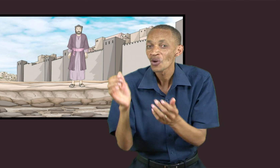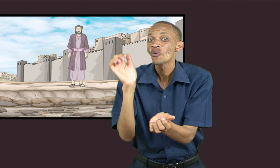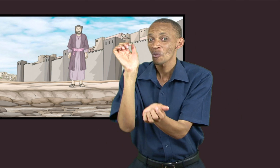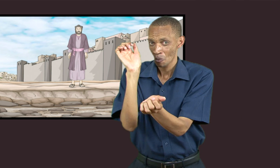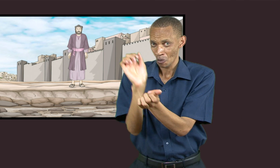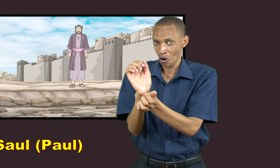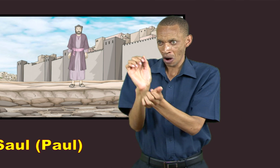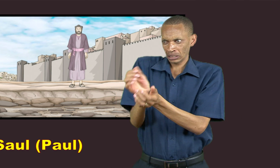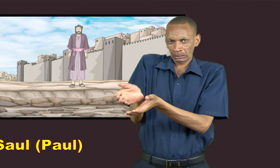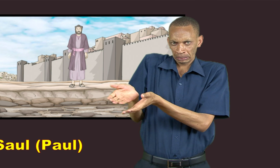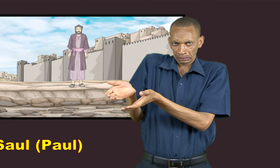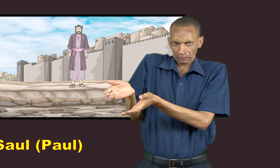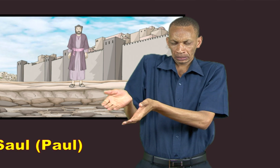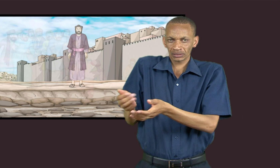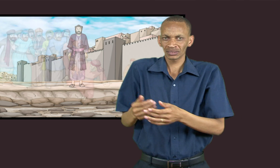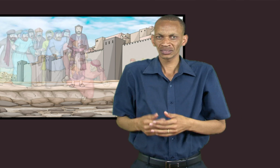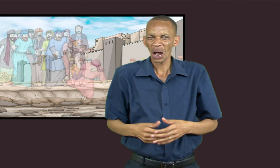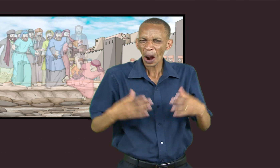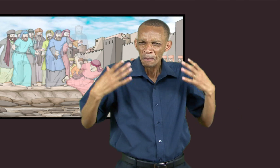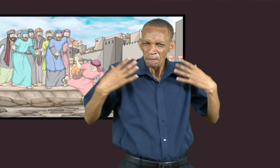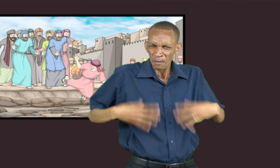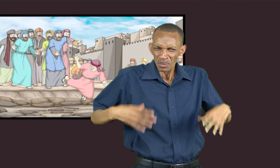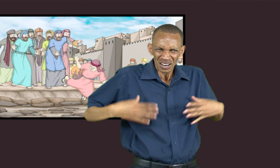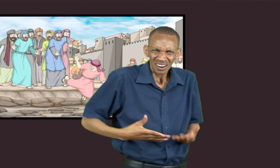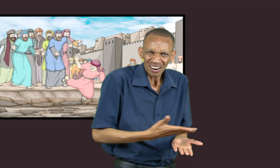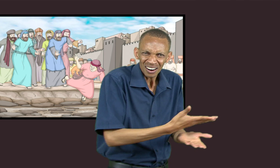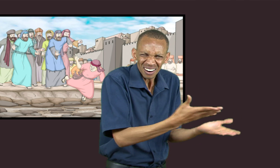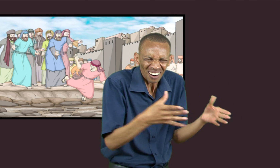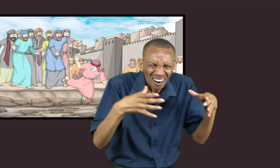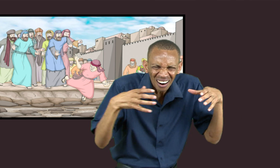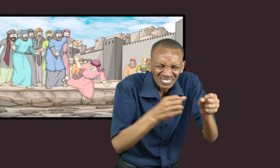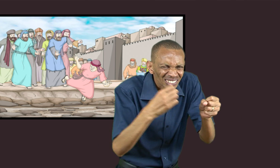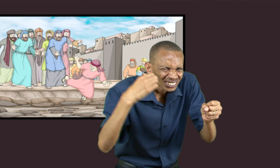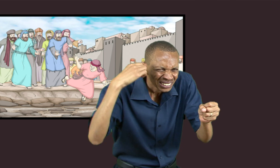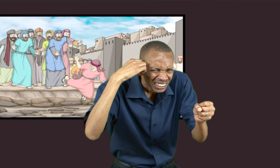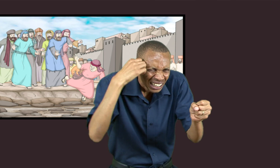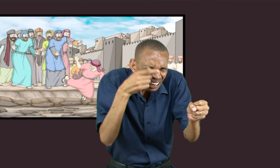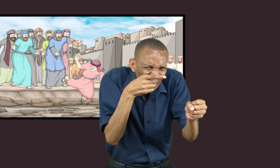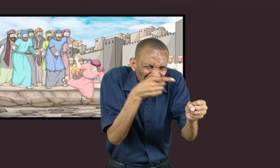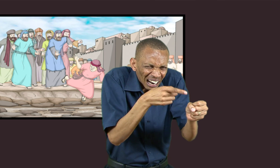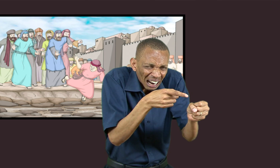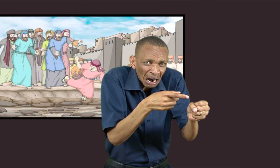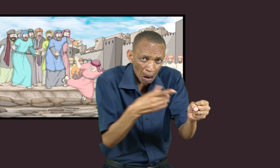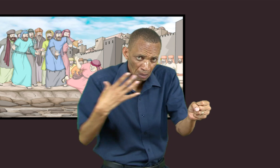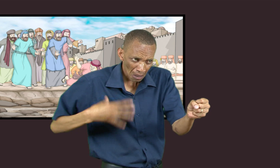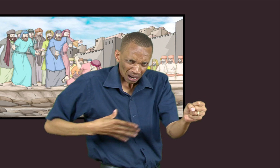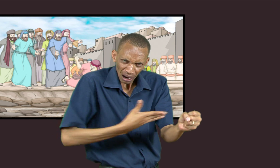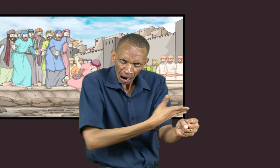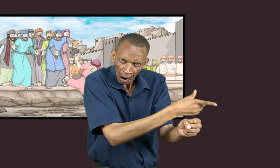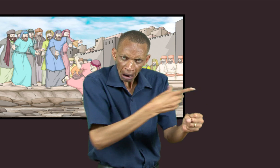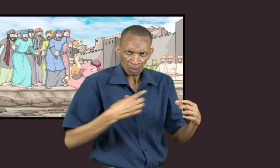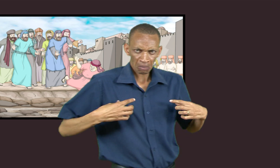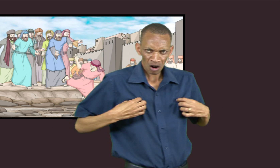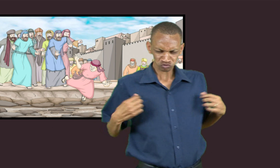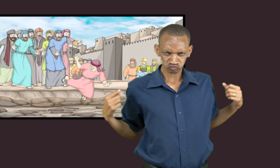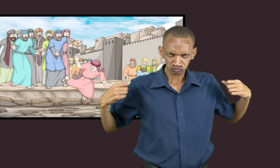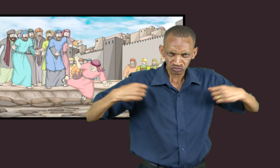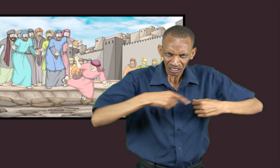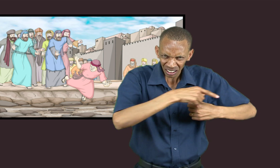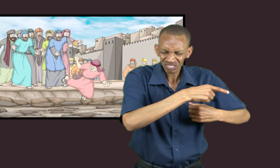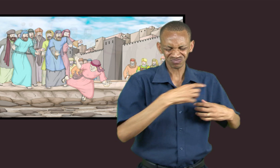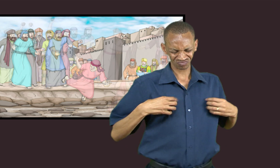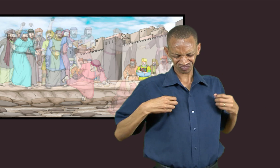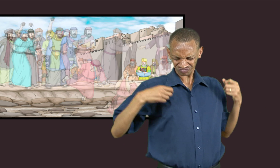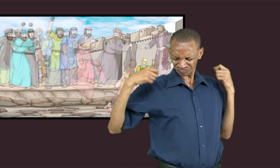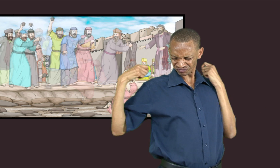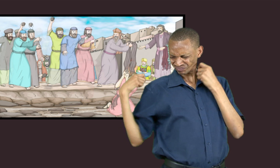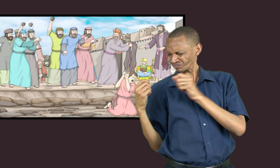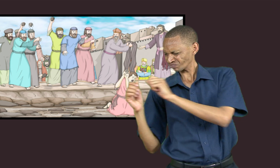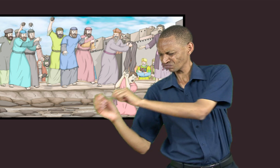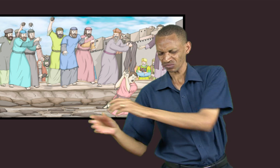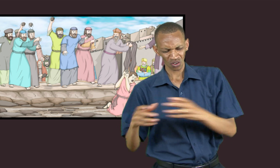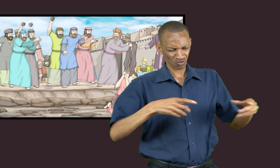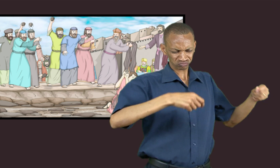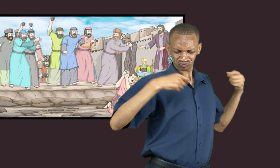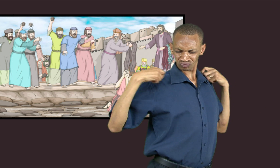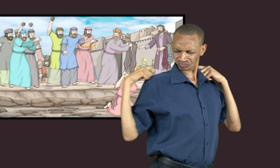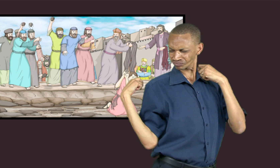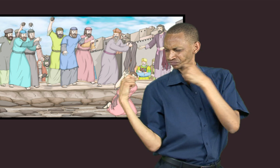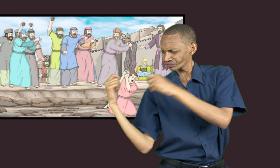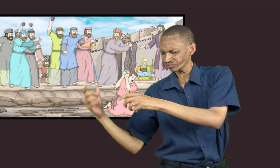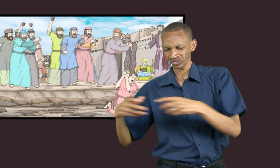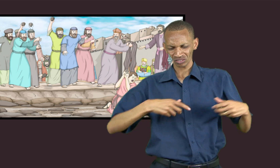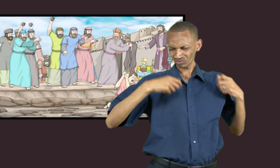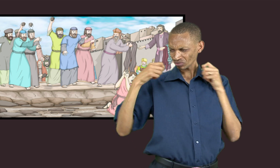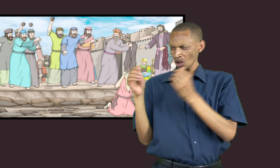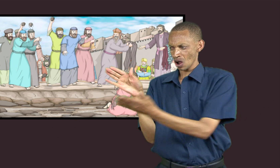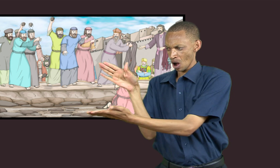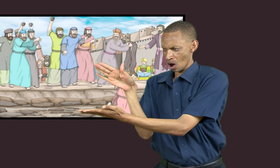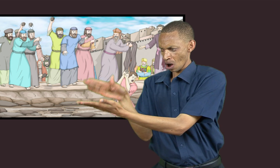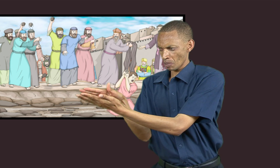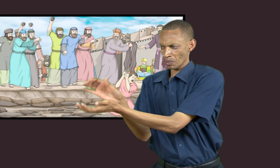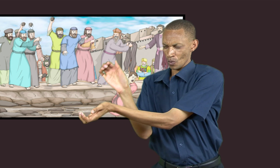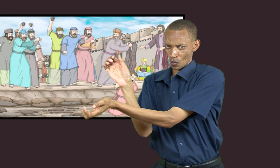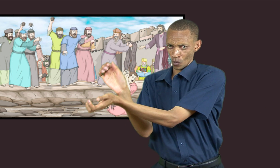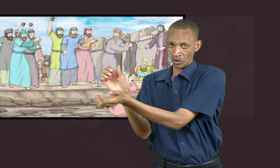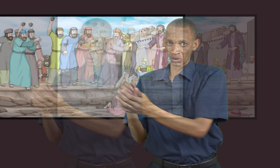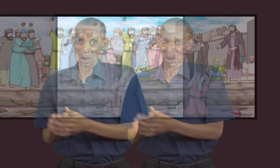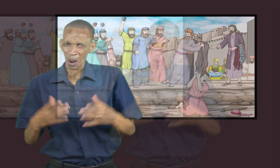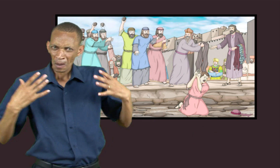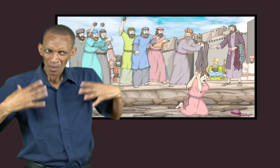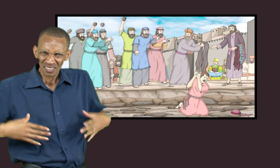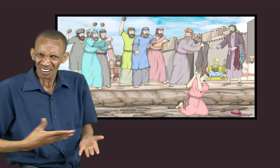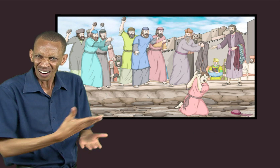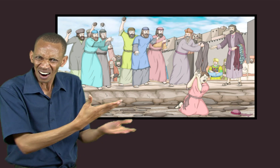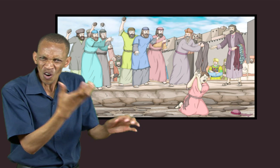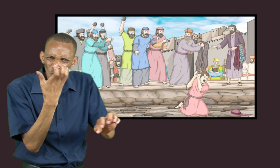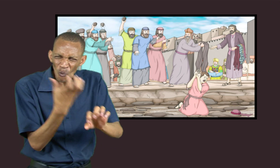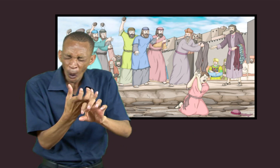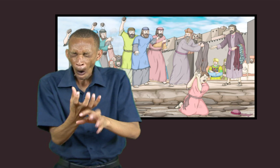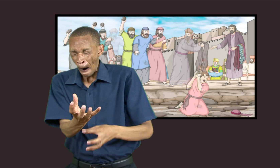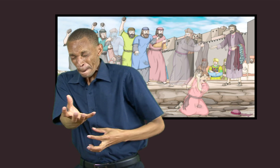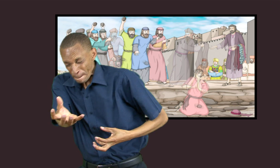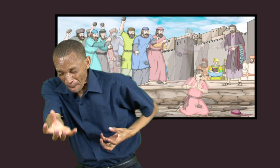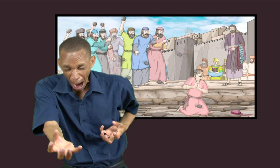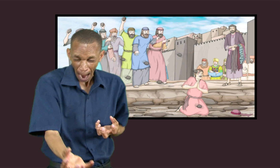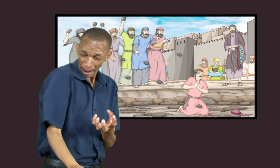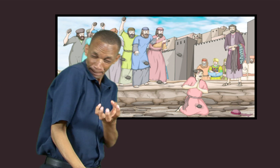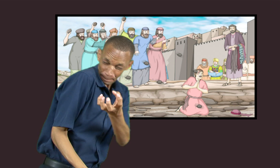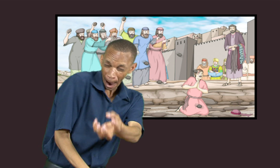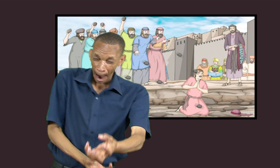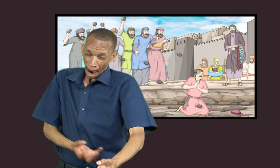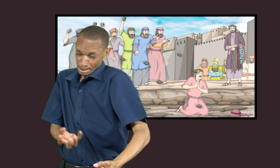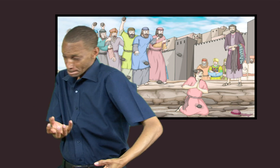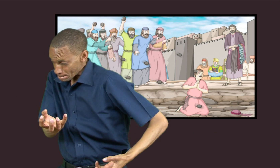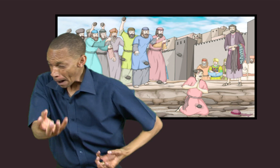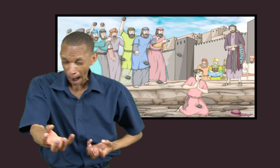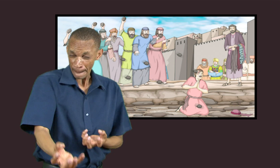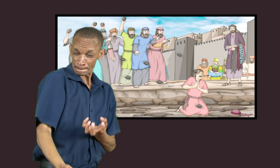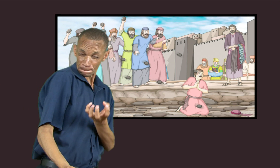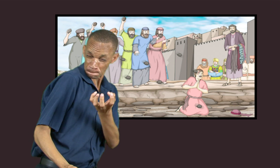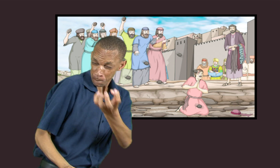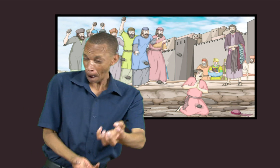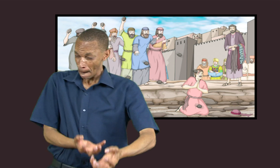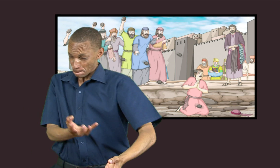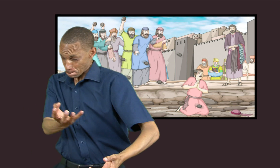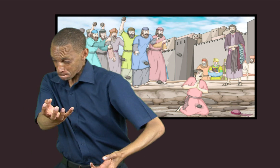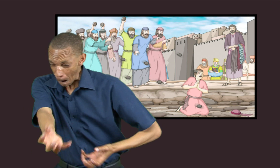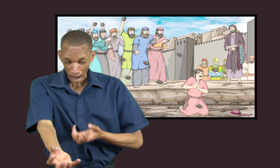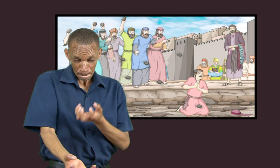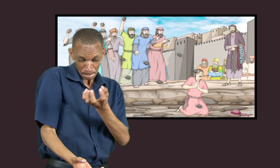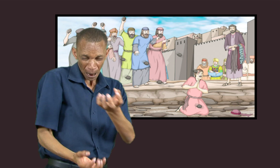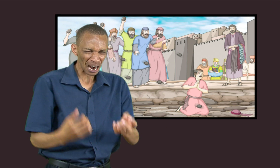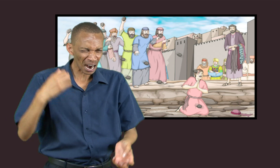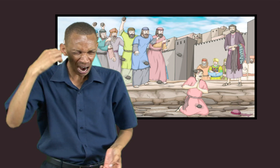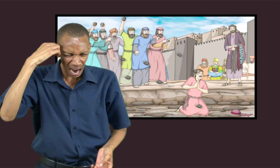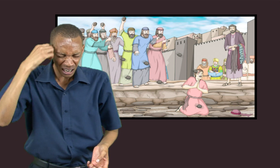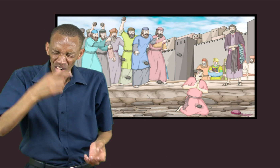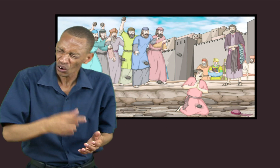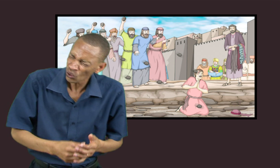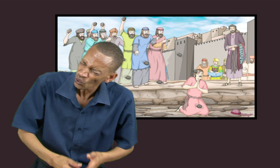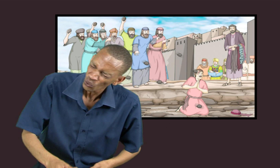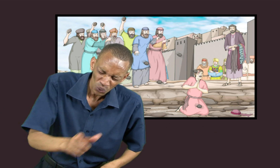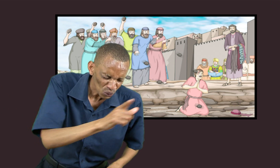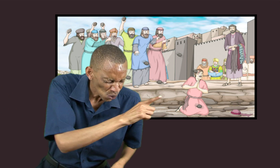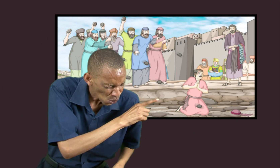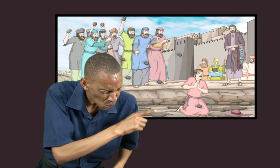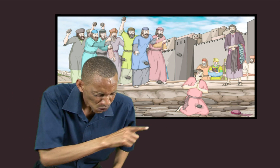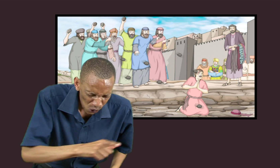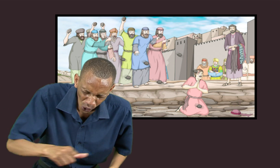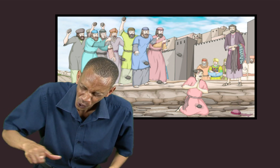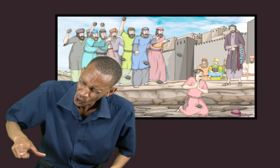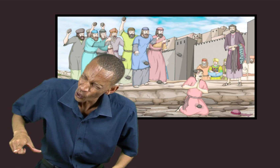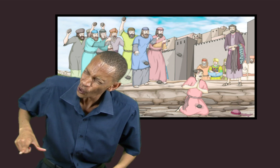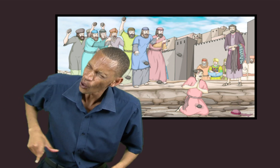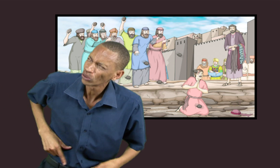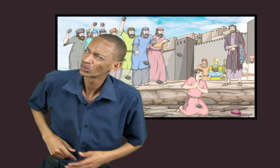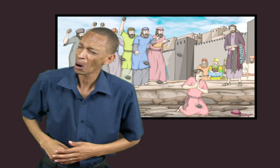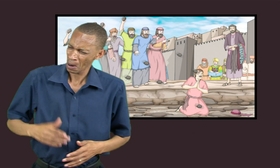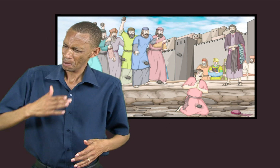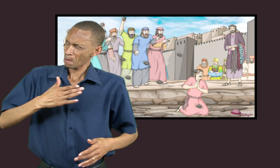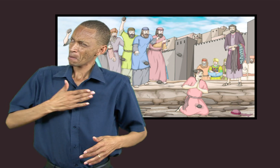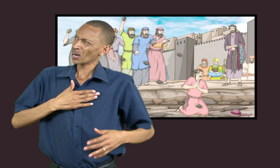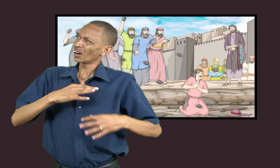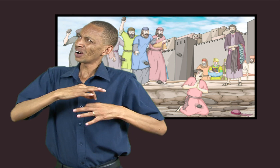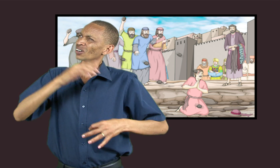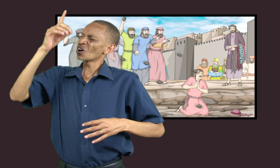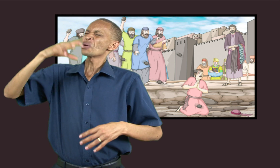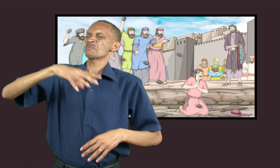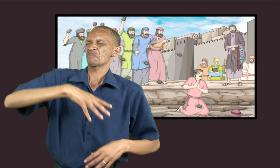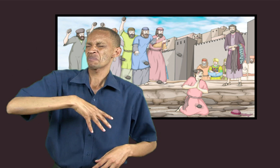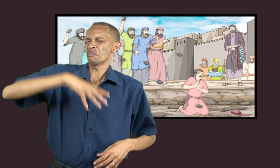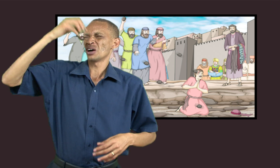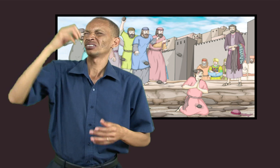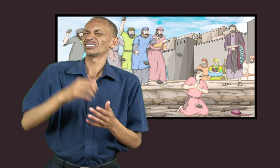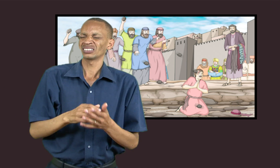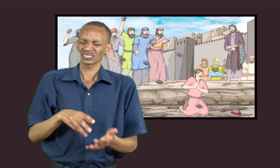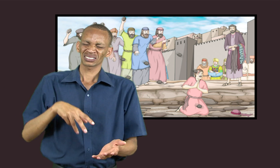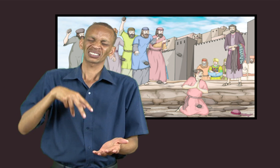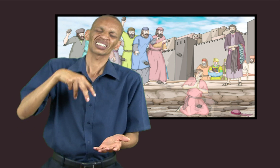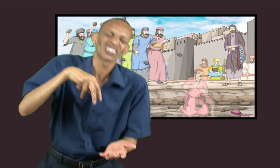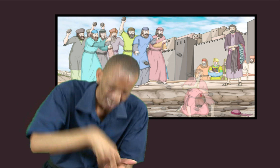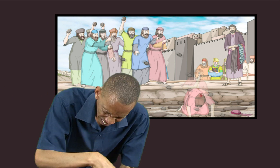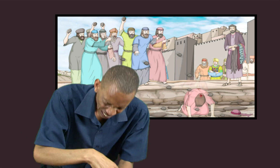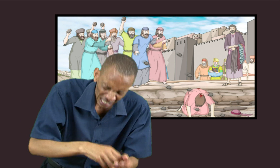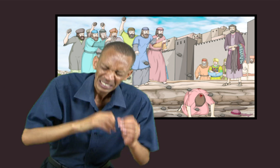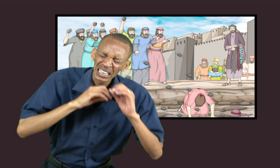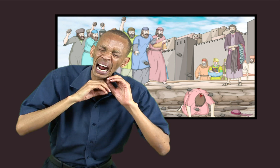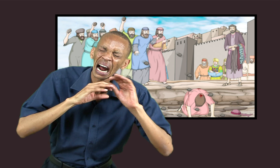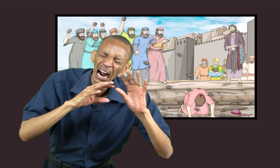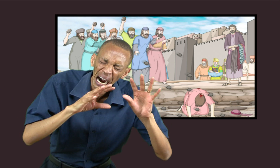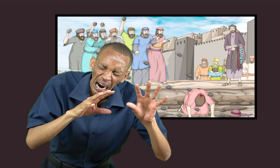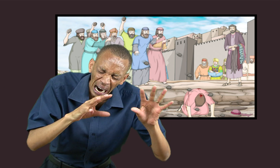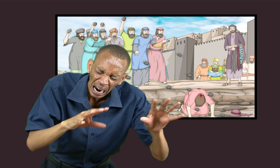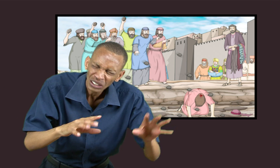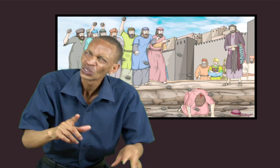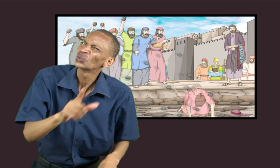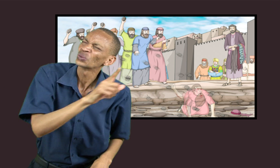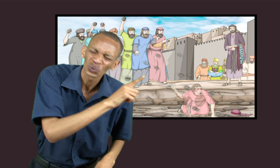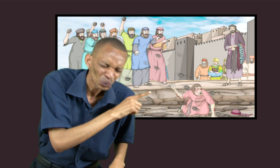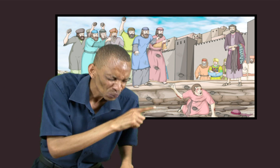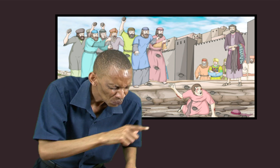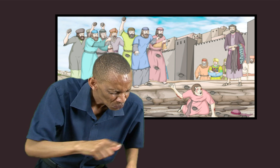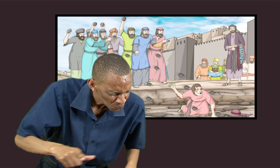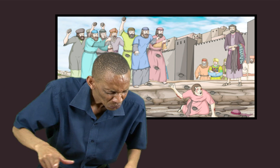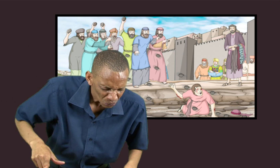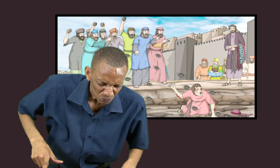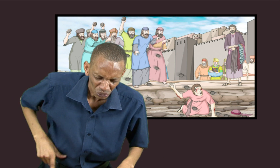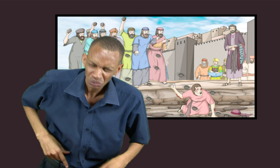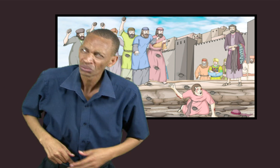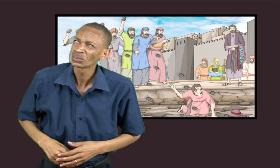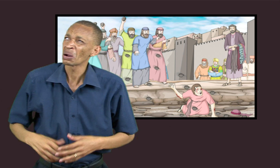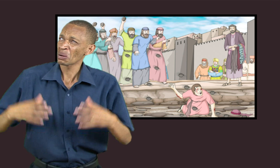Meanwhile the witnesses laid their garments at the feet of a young man named Saul. While they were stoning him, Stephen appealed, “Lord Jesus, receive my spirit.”